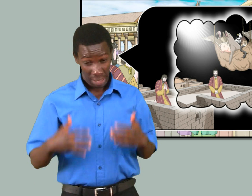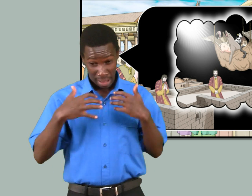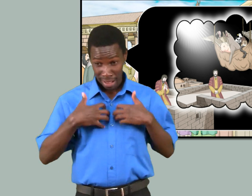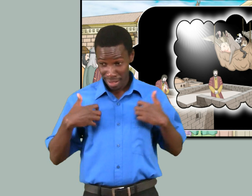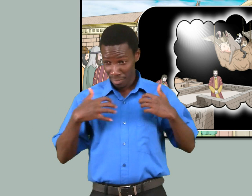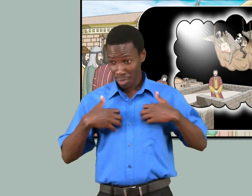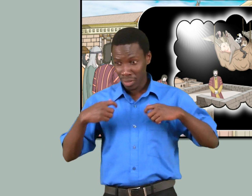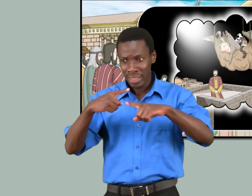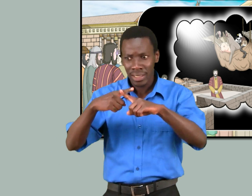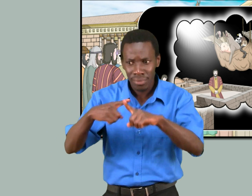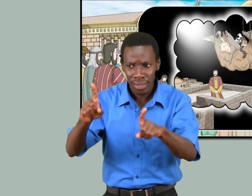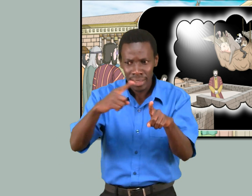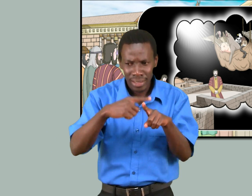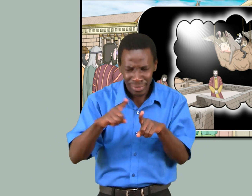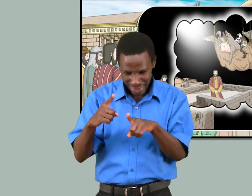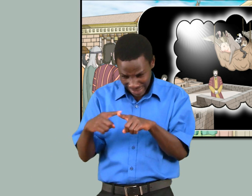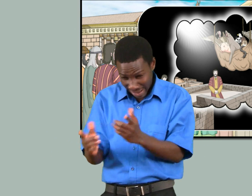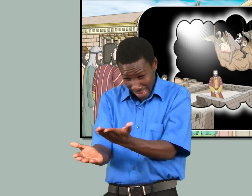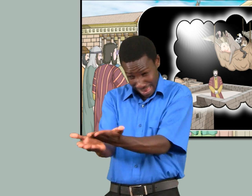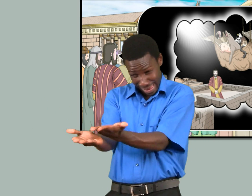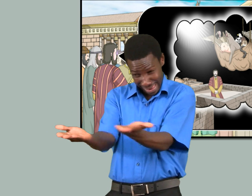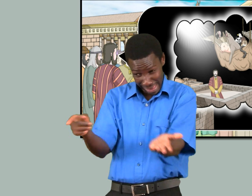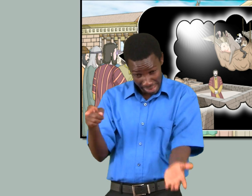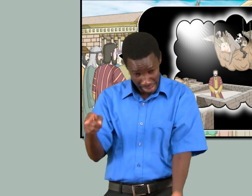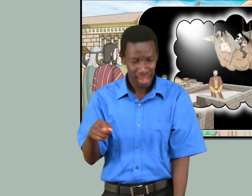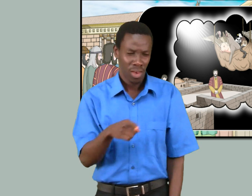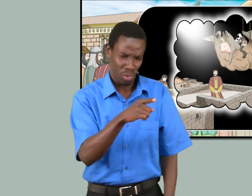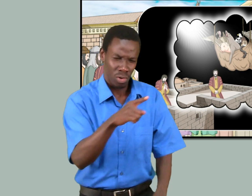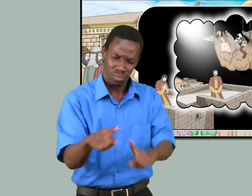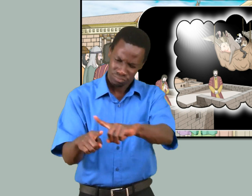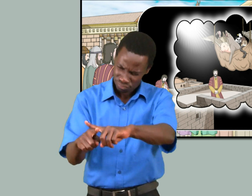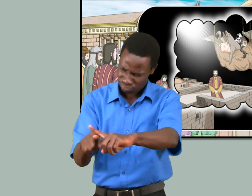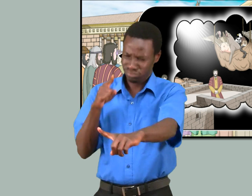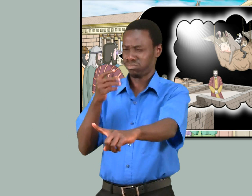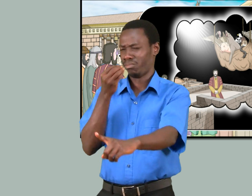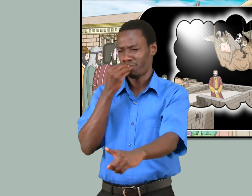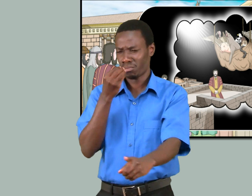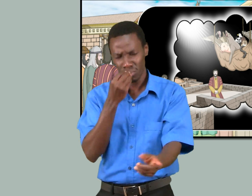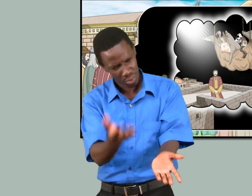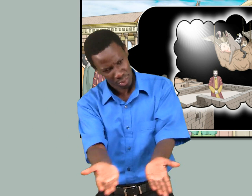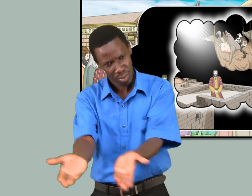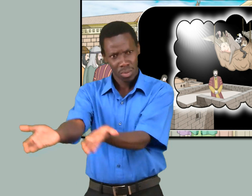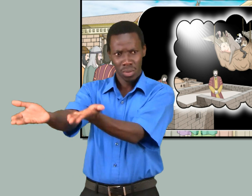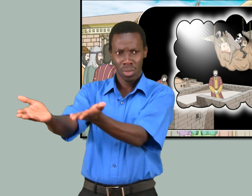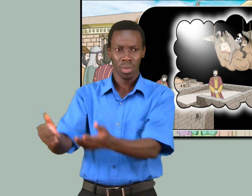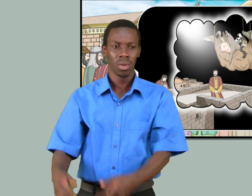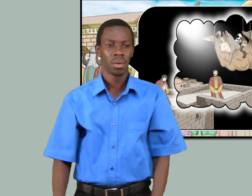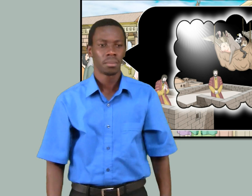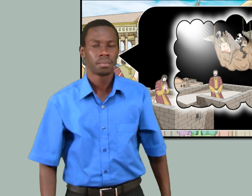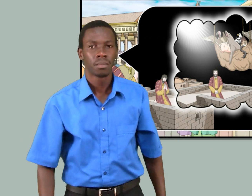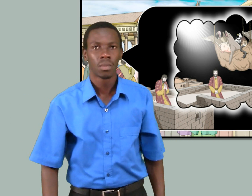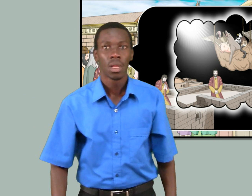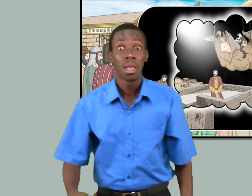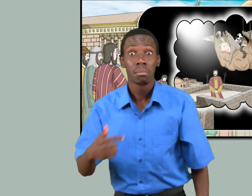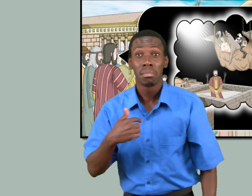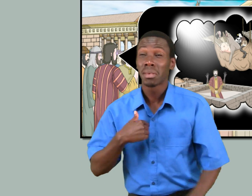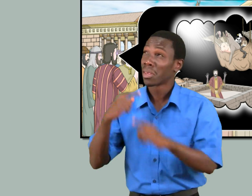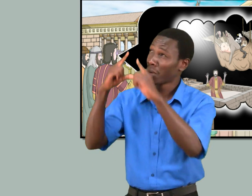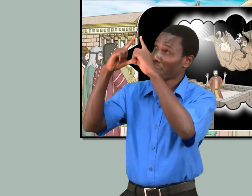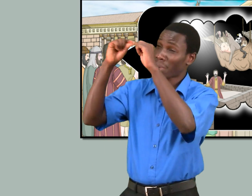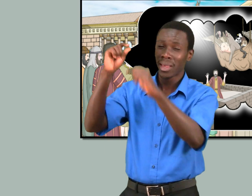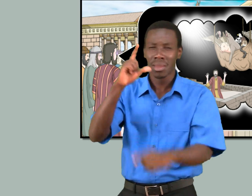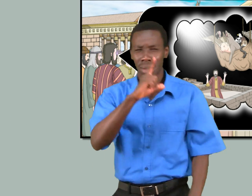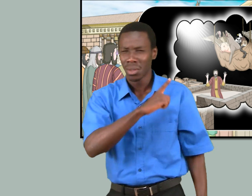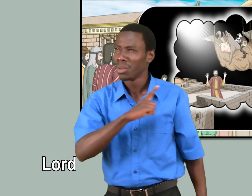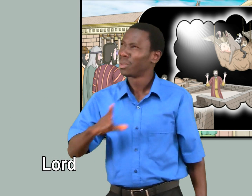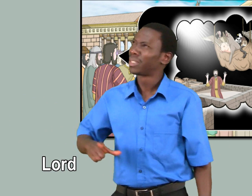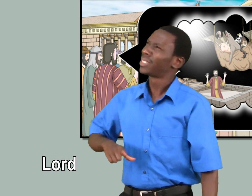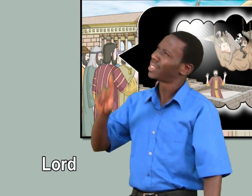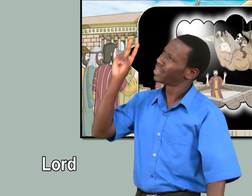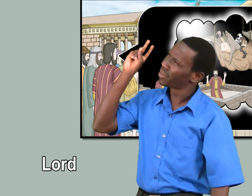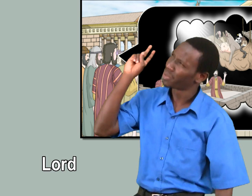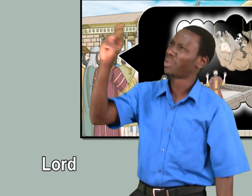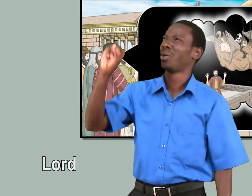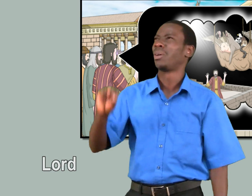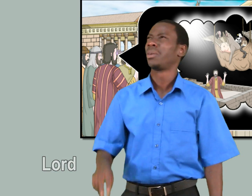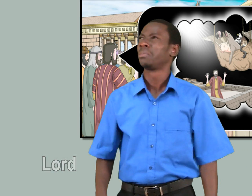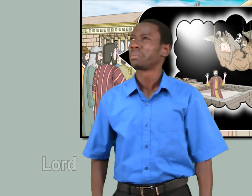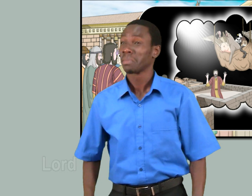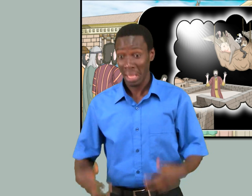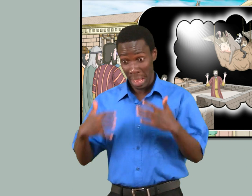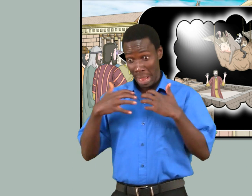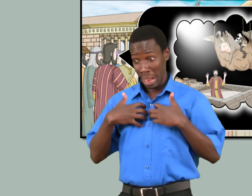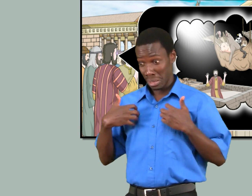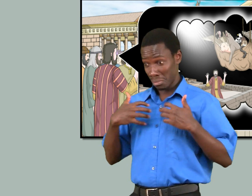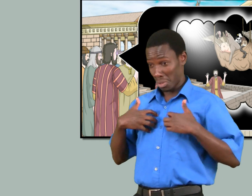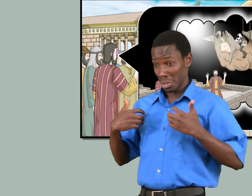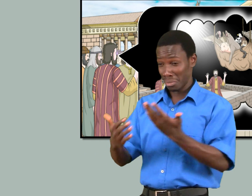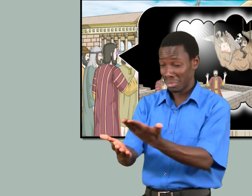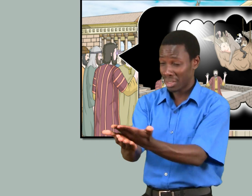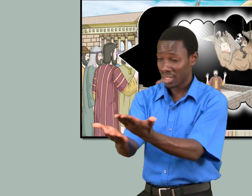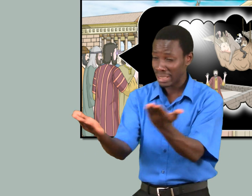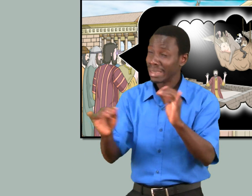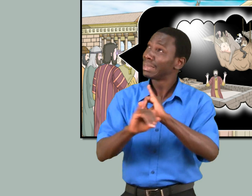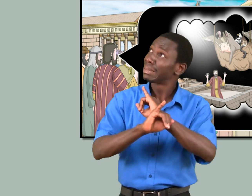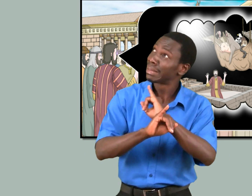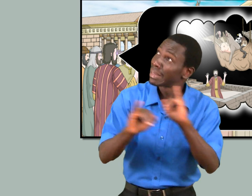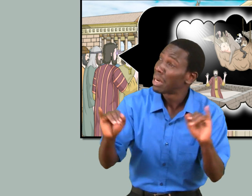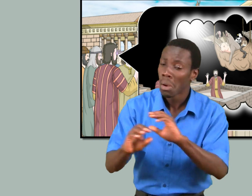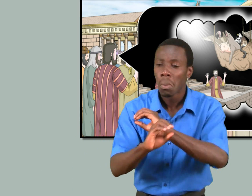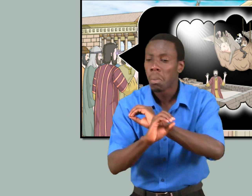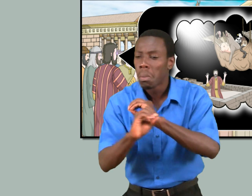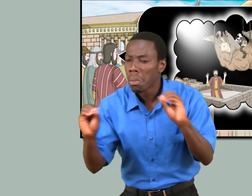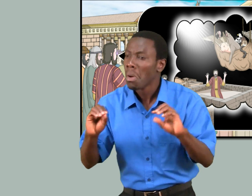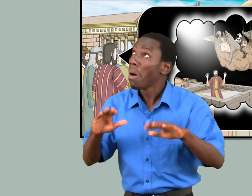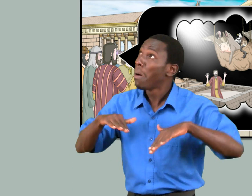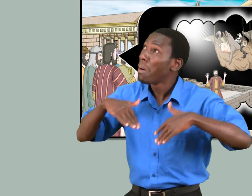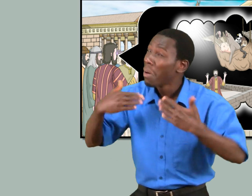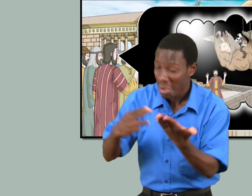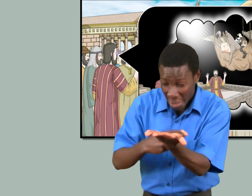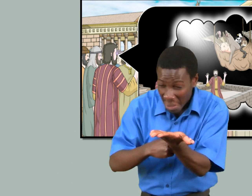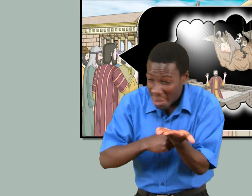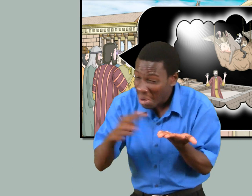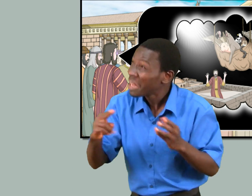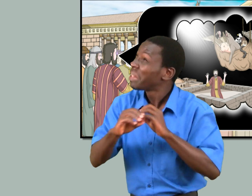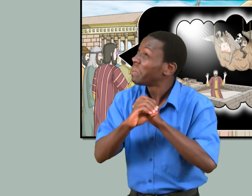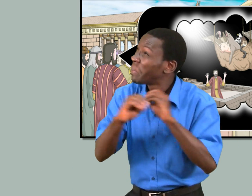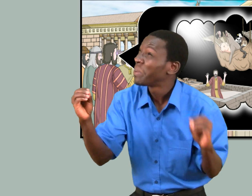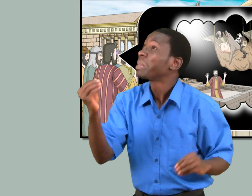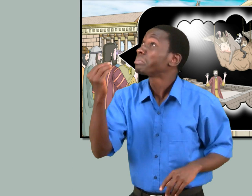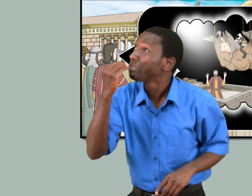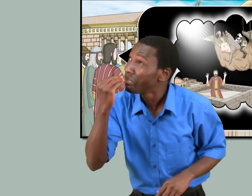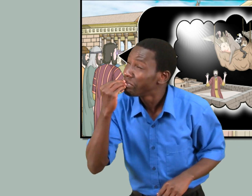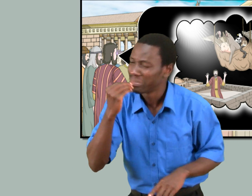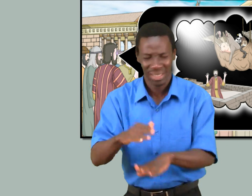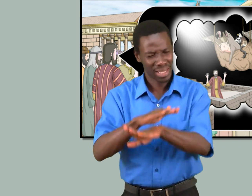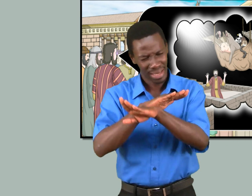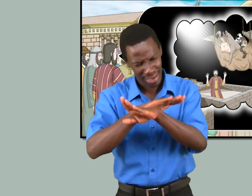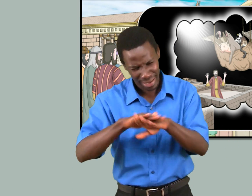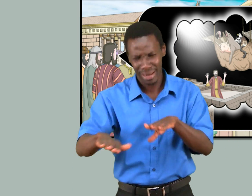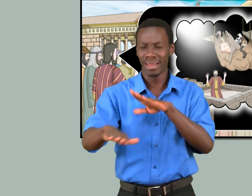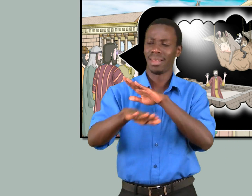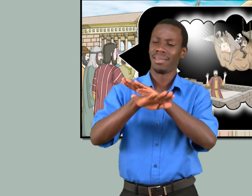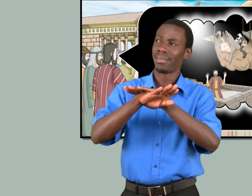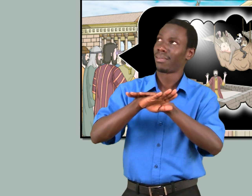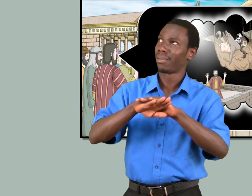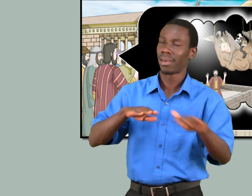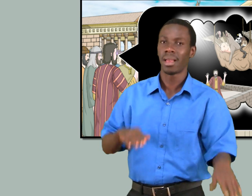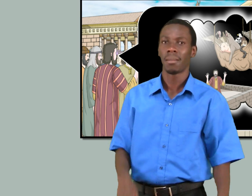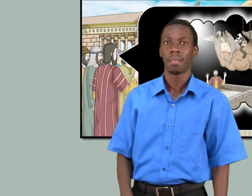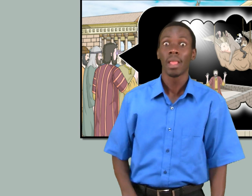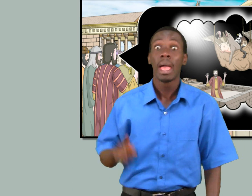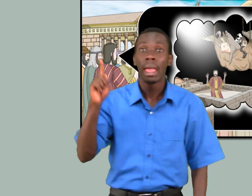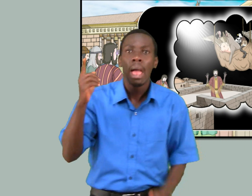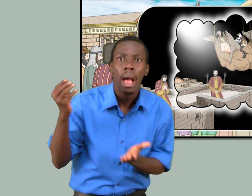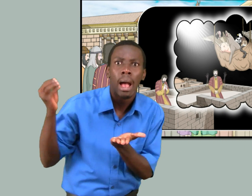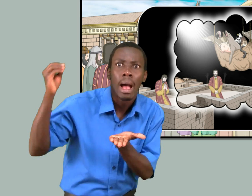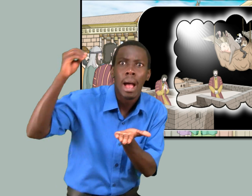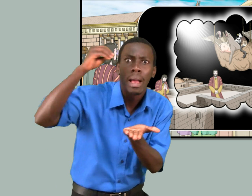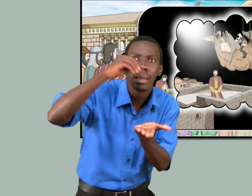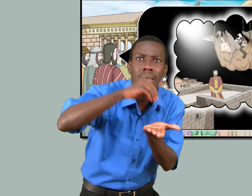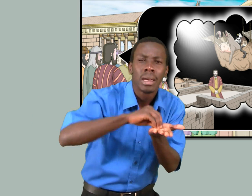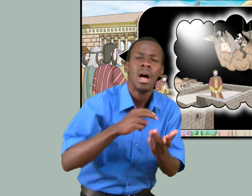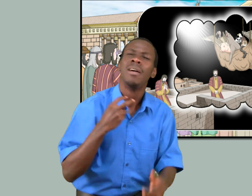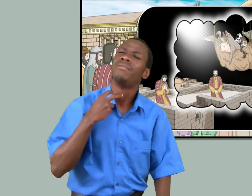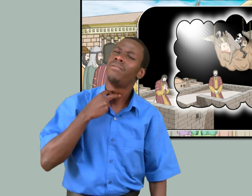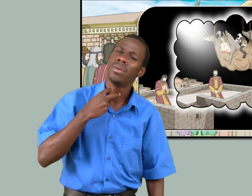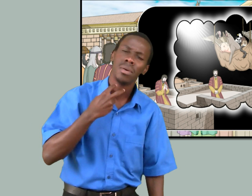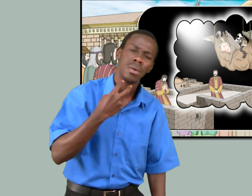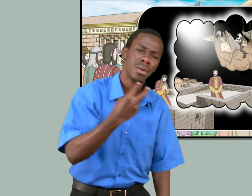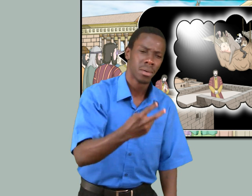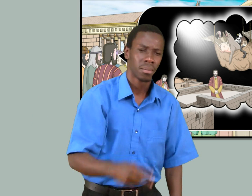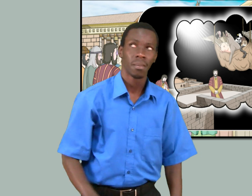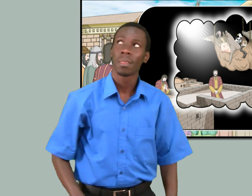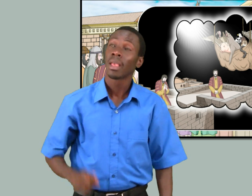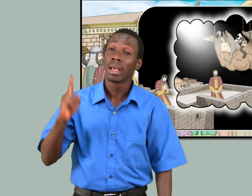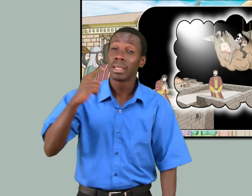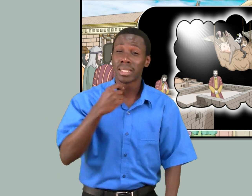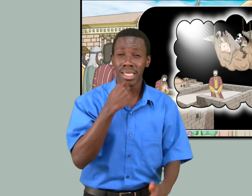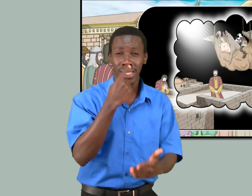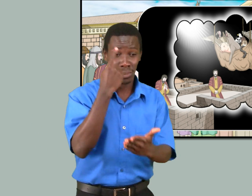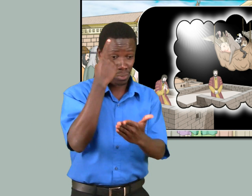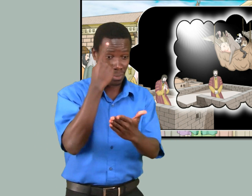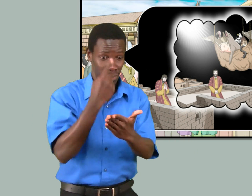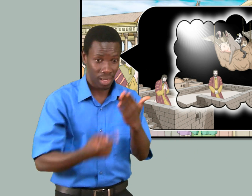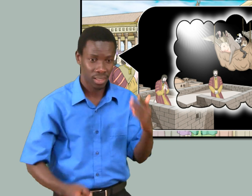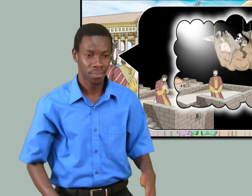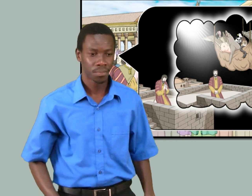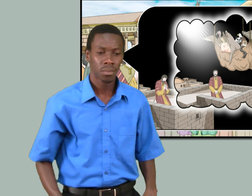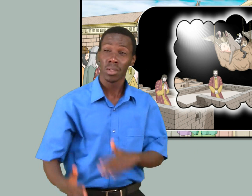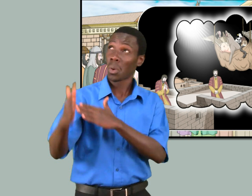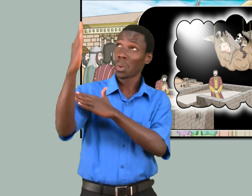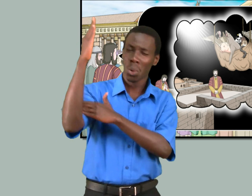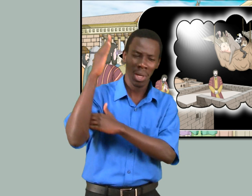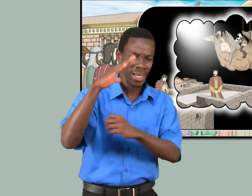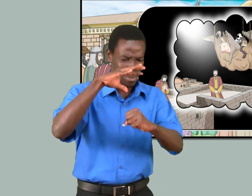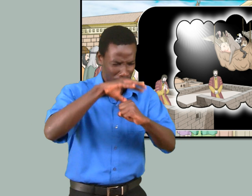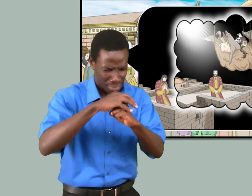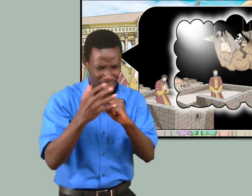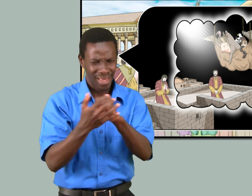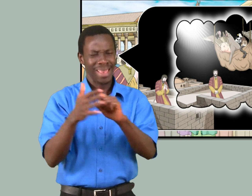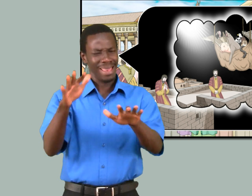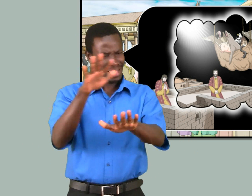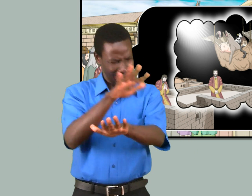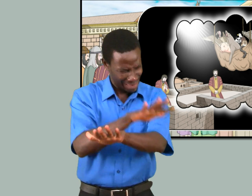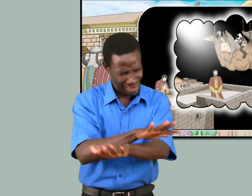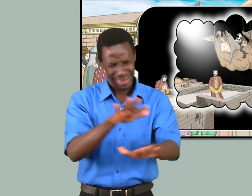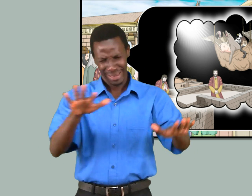‘No, Lord,’ I said, ‘for nothing impure or unclean has ever entered my mouth.’